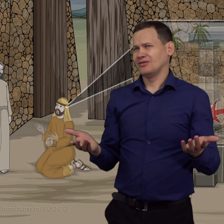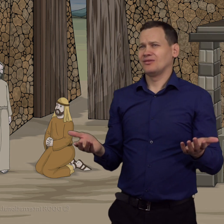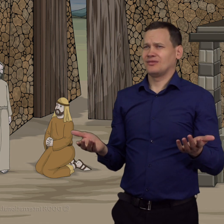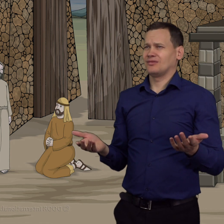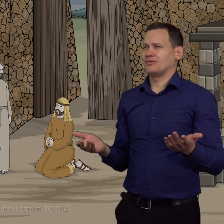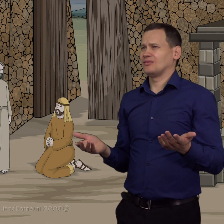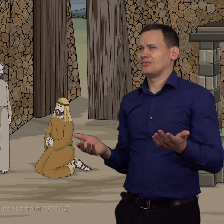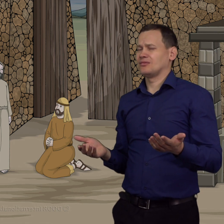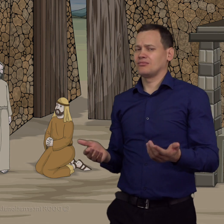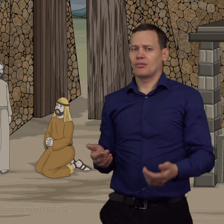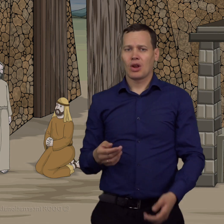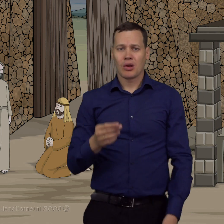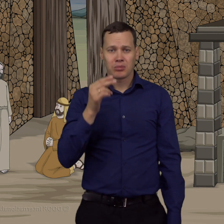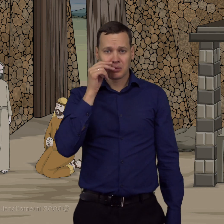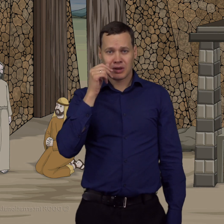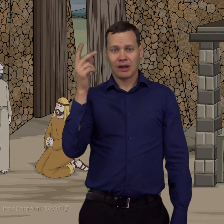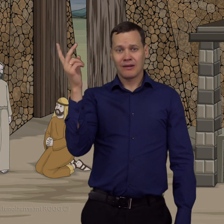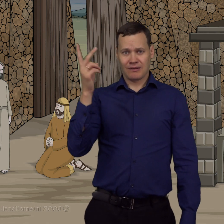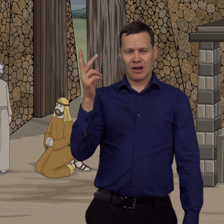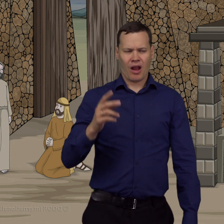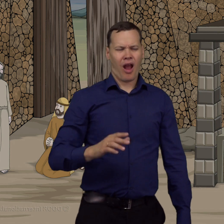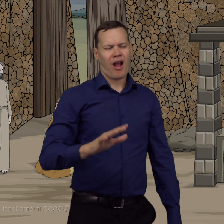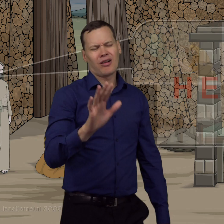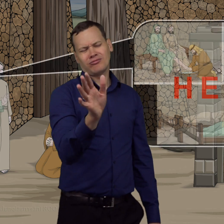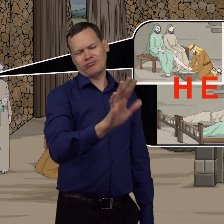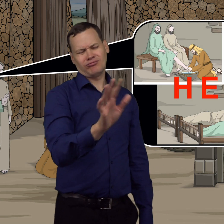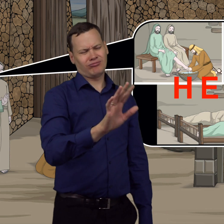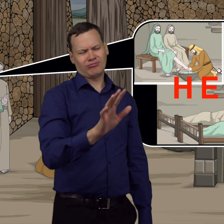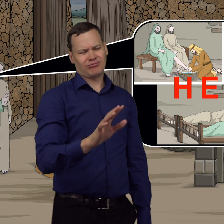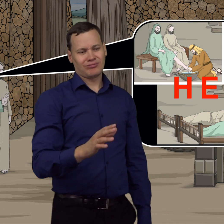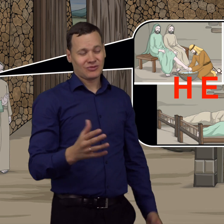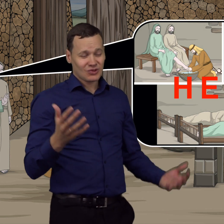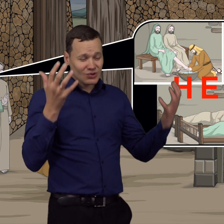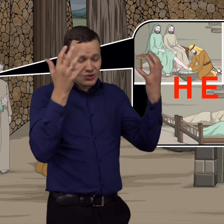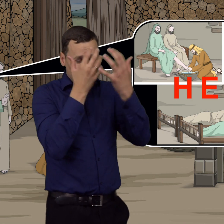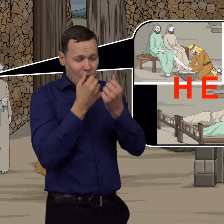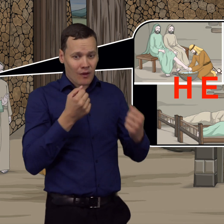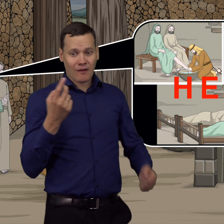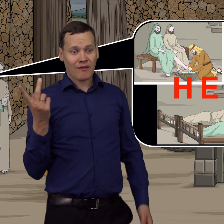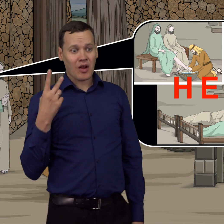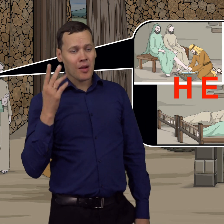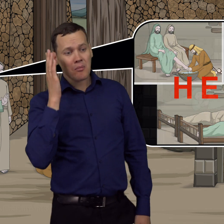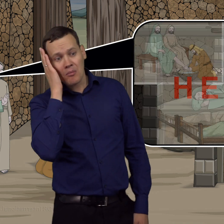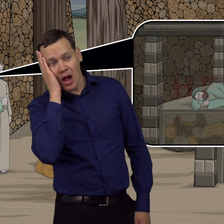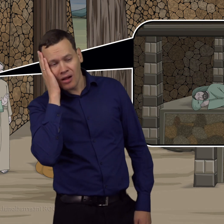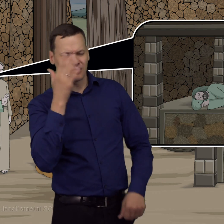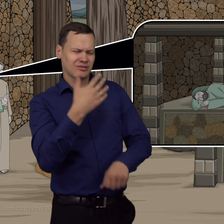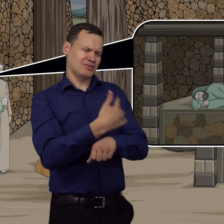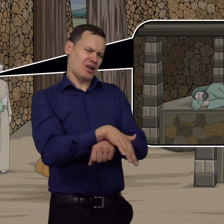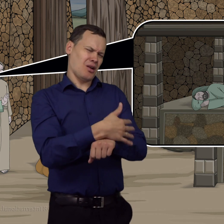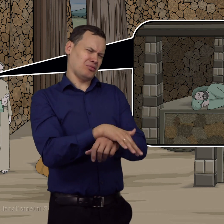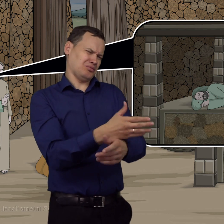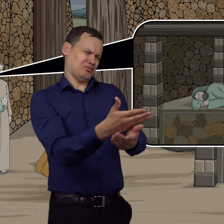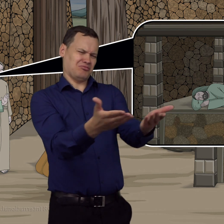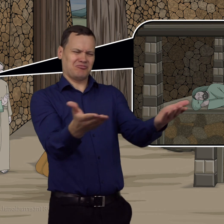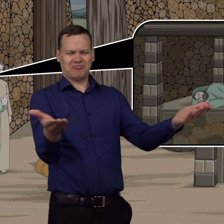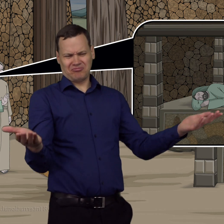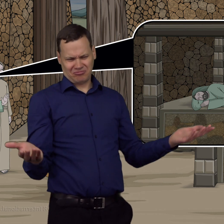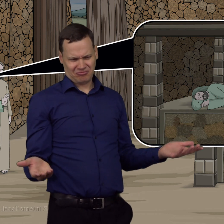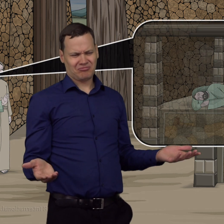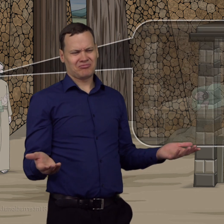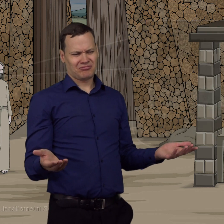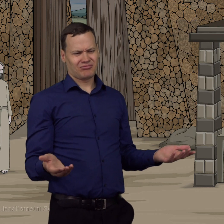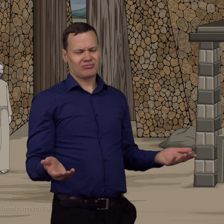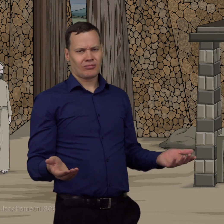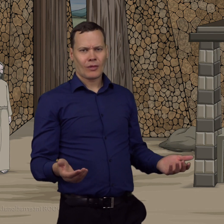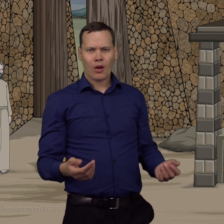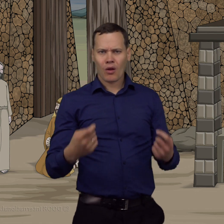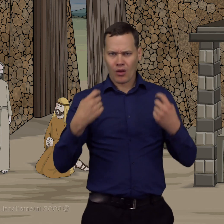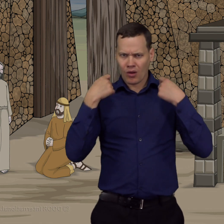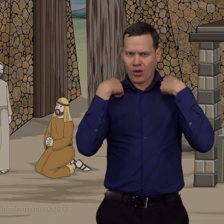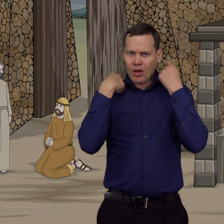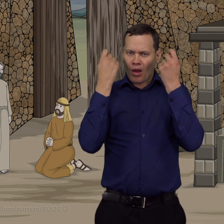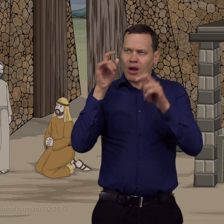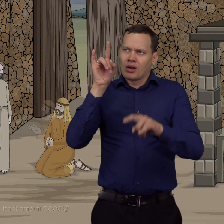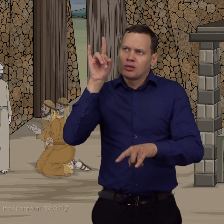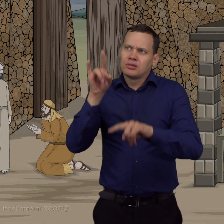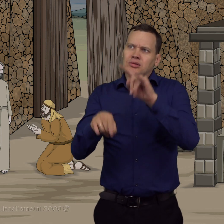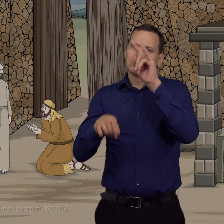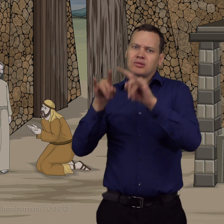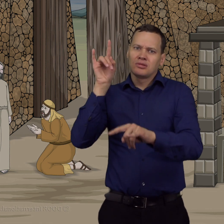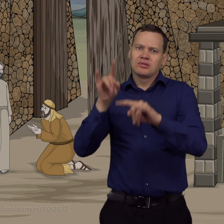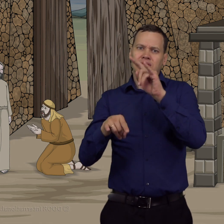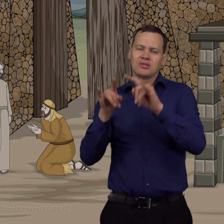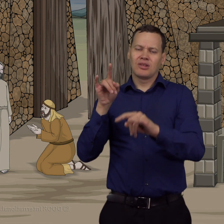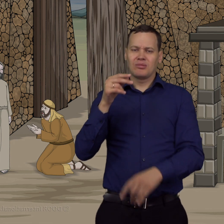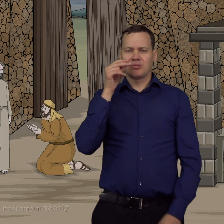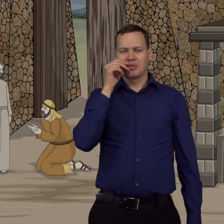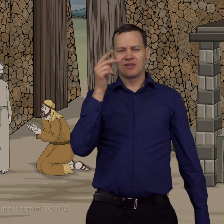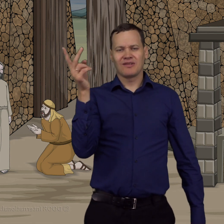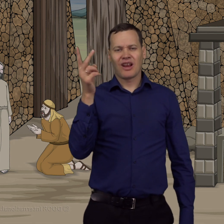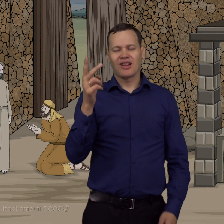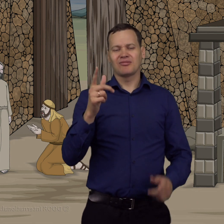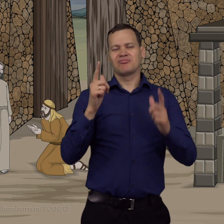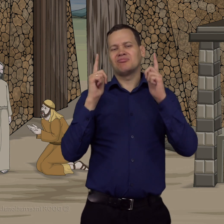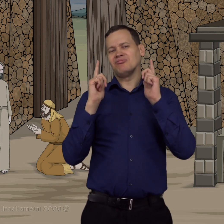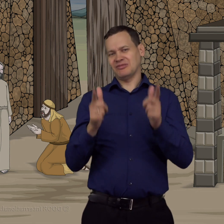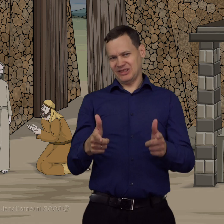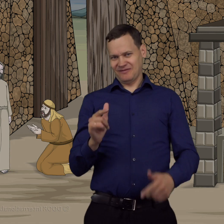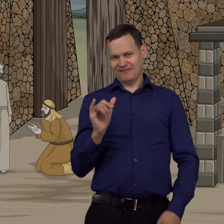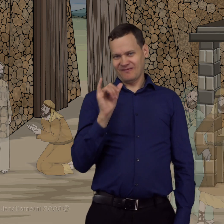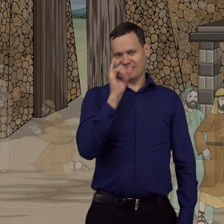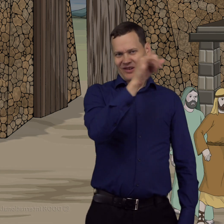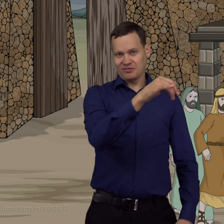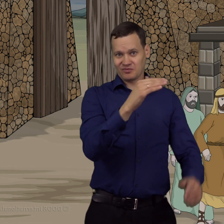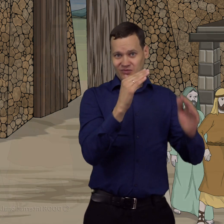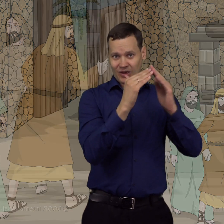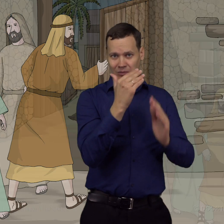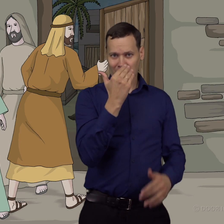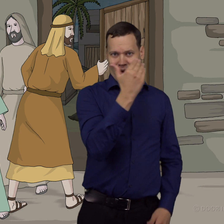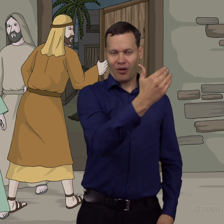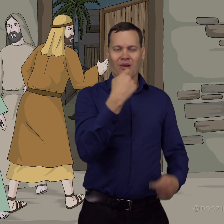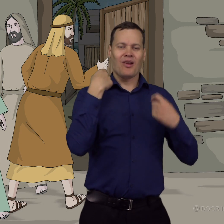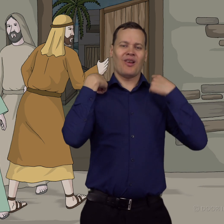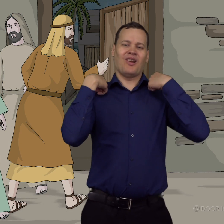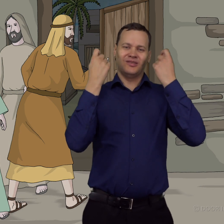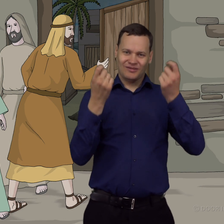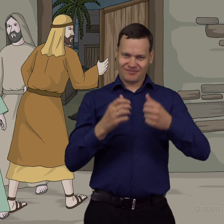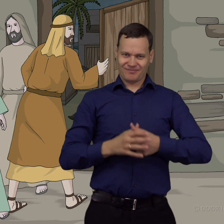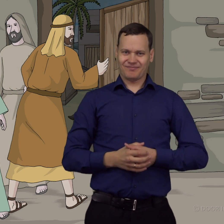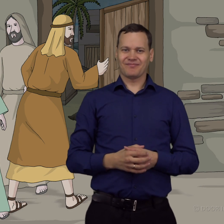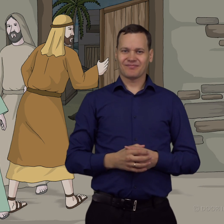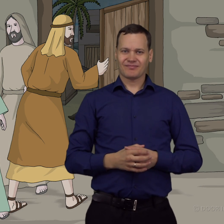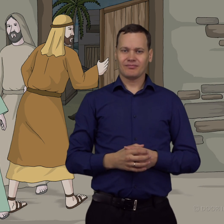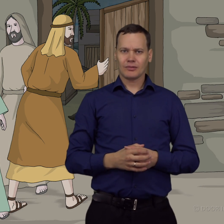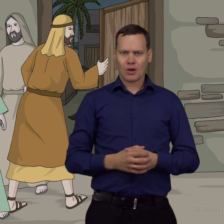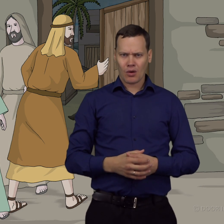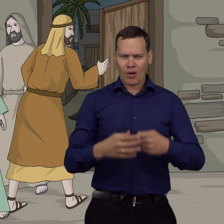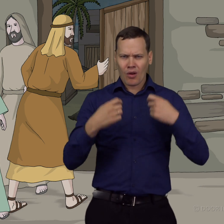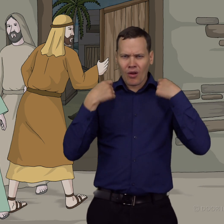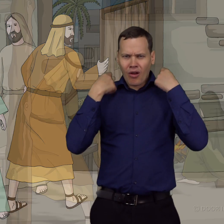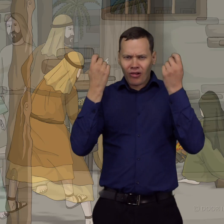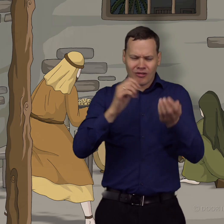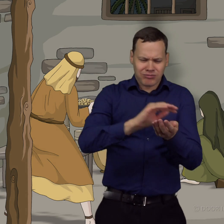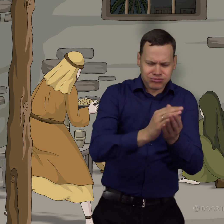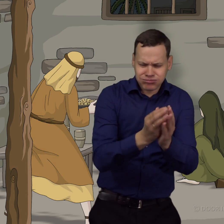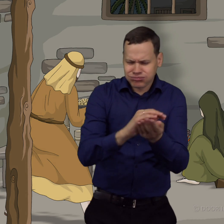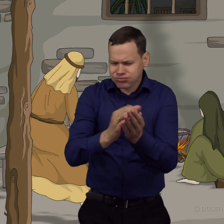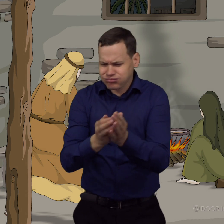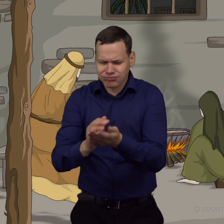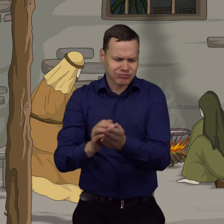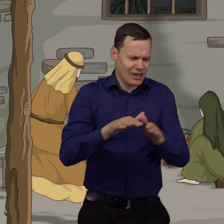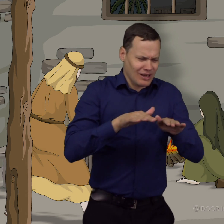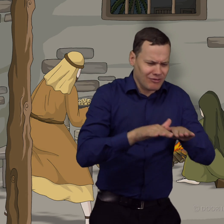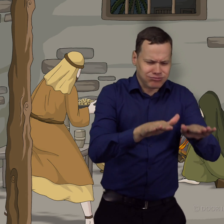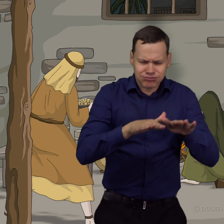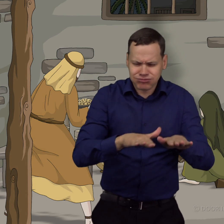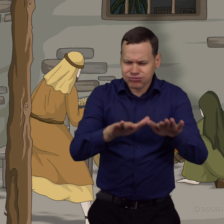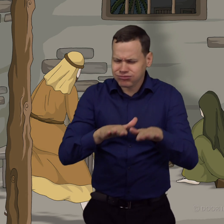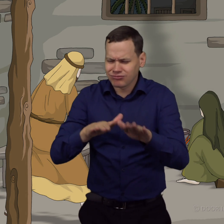“No,” they answered, “we will spend the night in the square.” But Lot insisted so strongly that they followed him into his house.